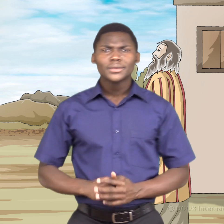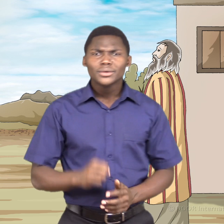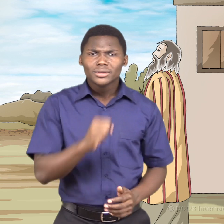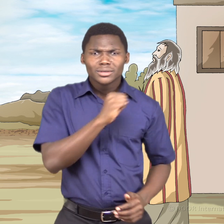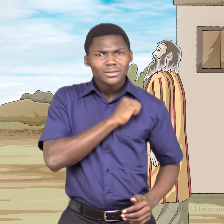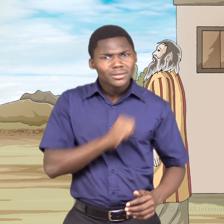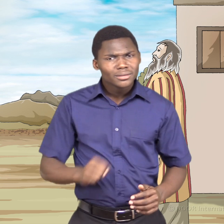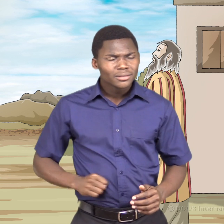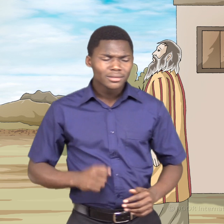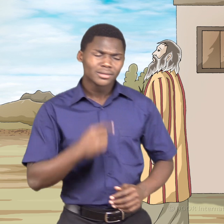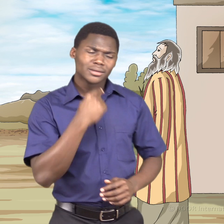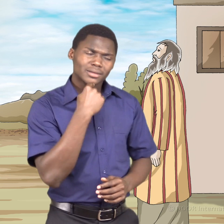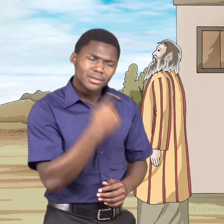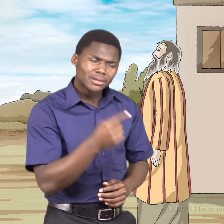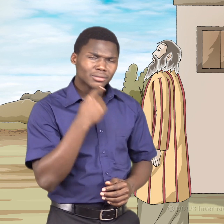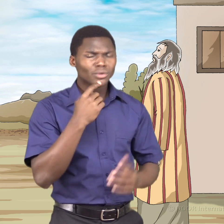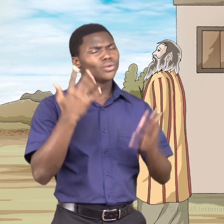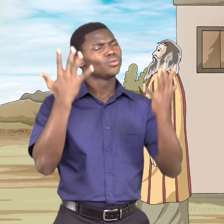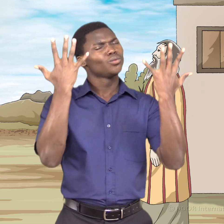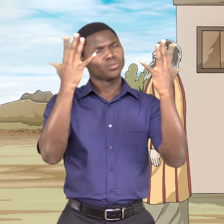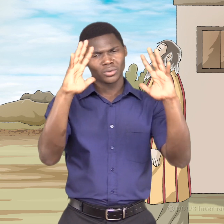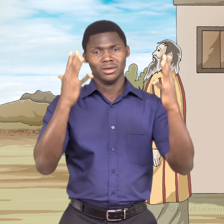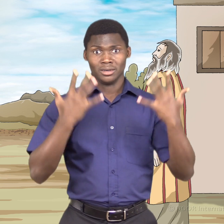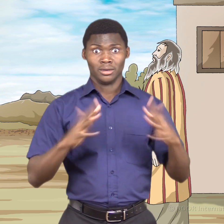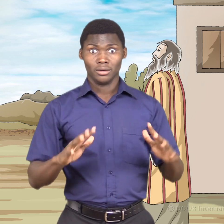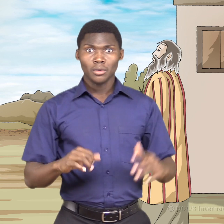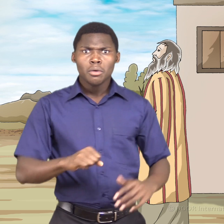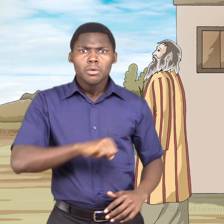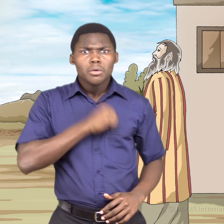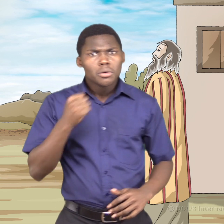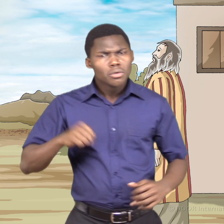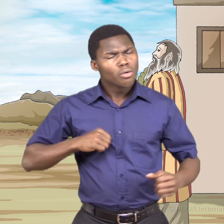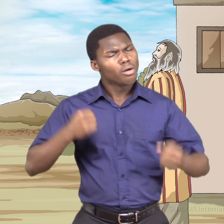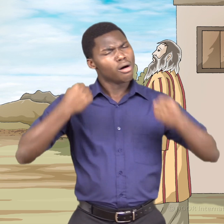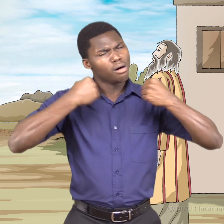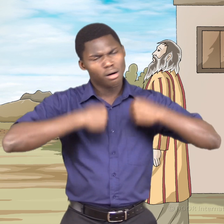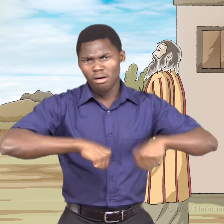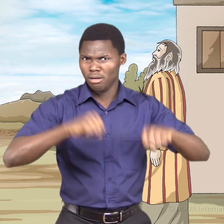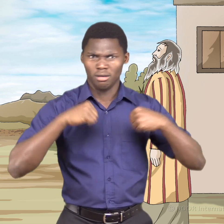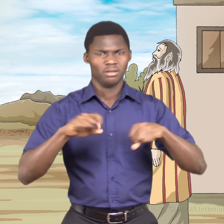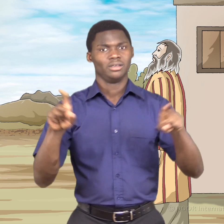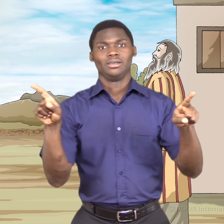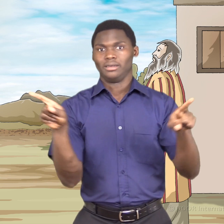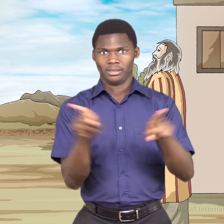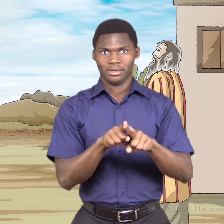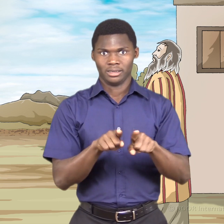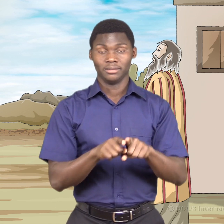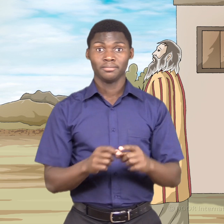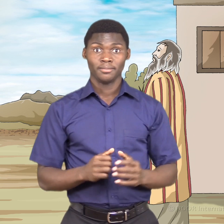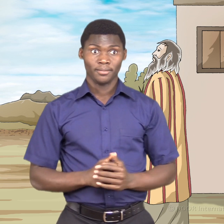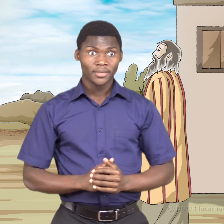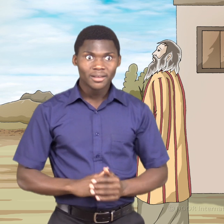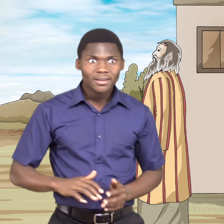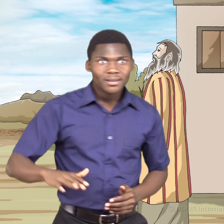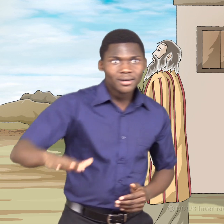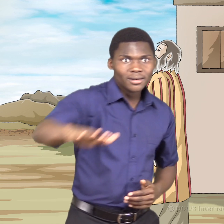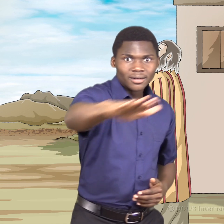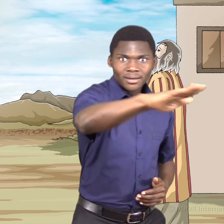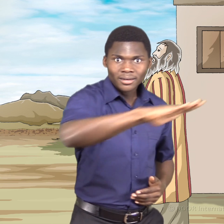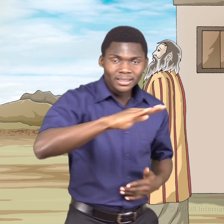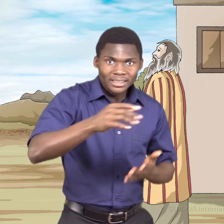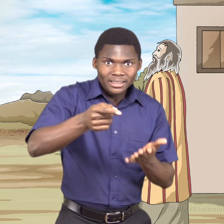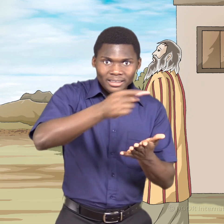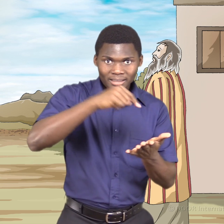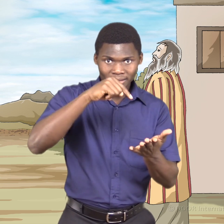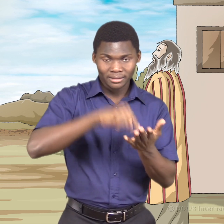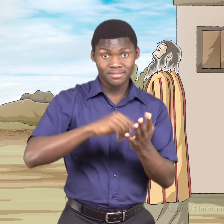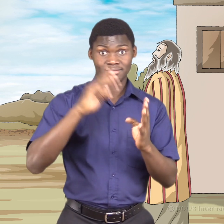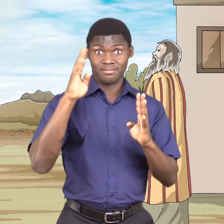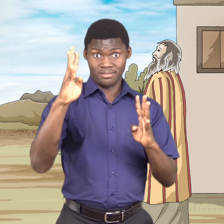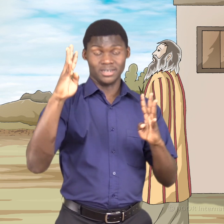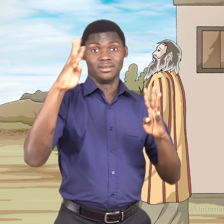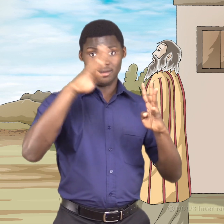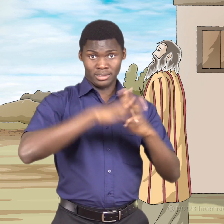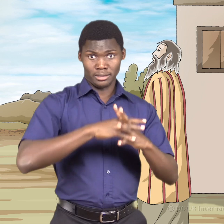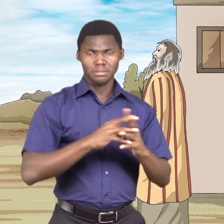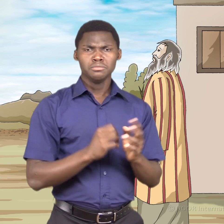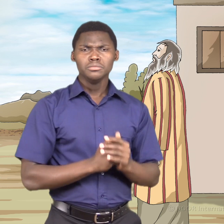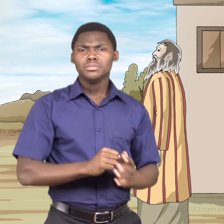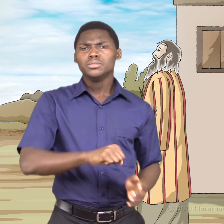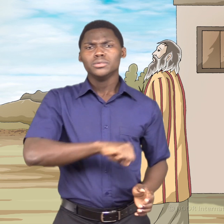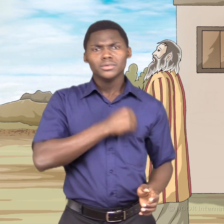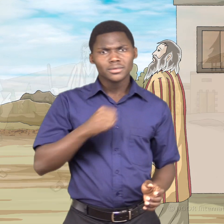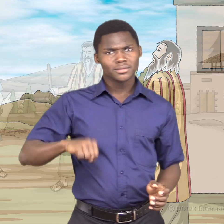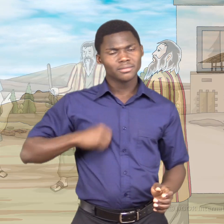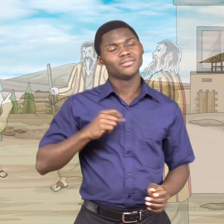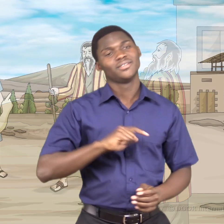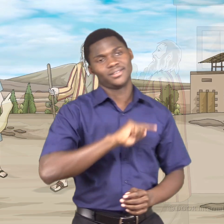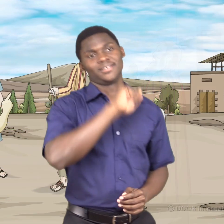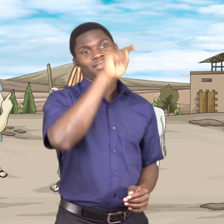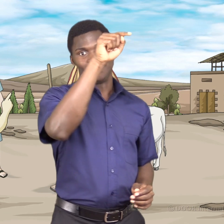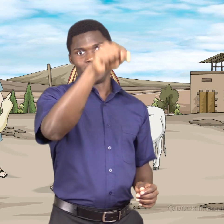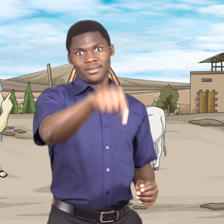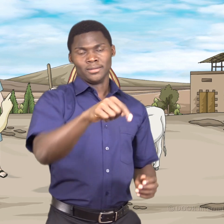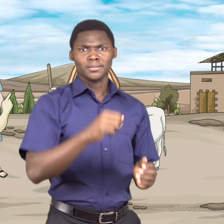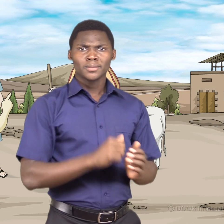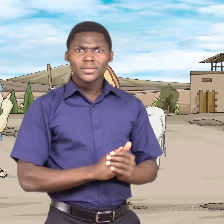You are to anoint for Me the one I indicate.”